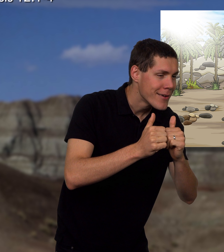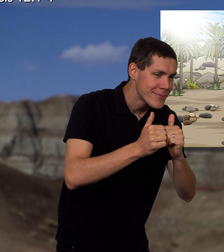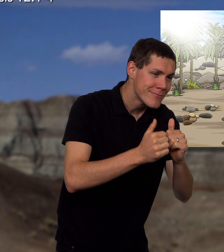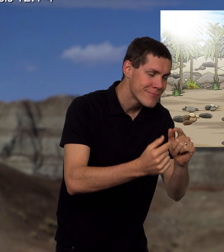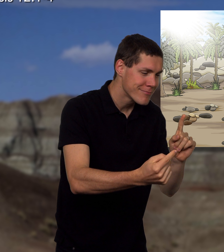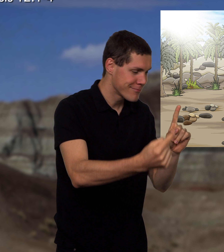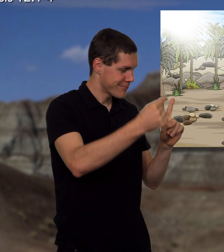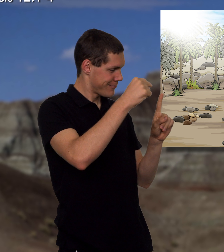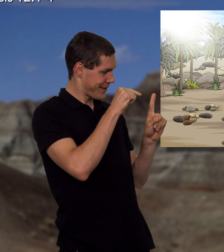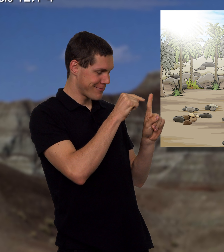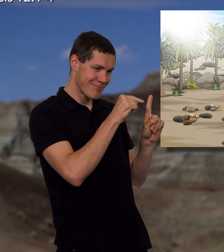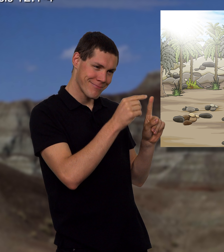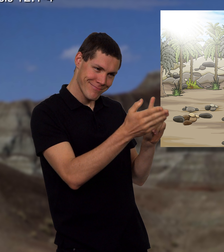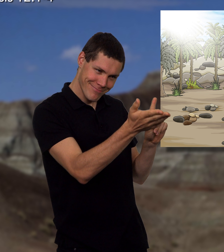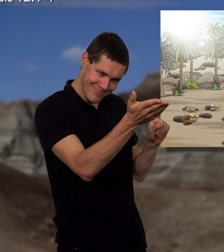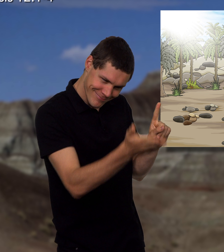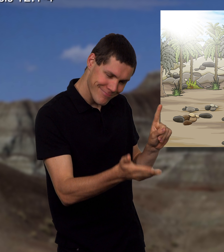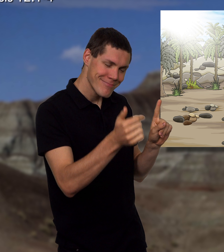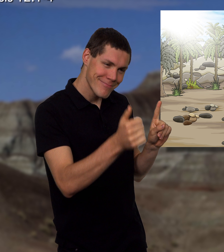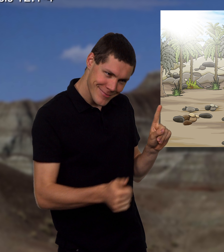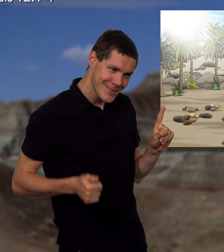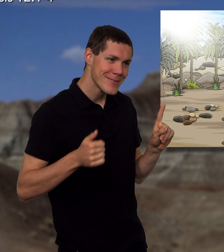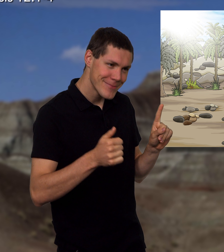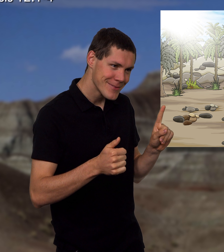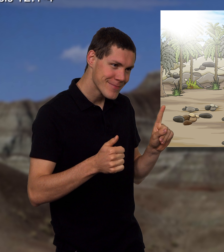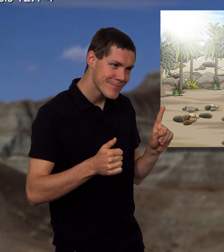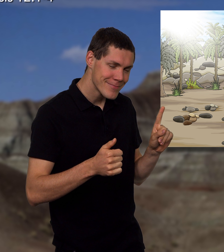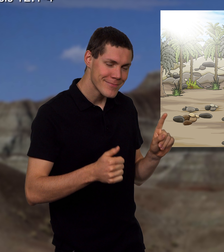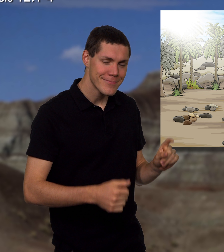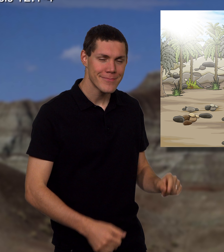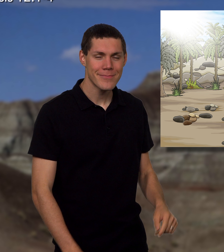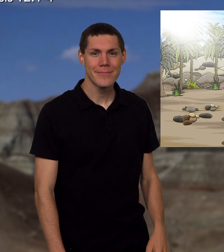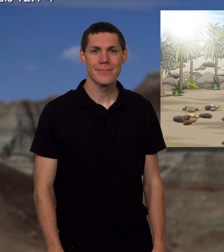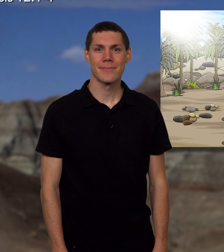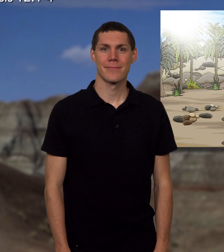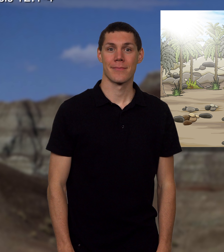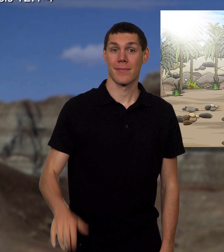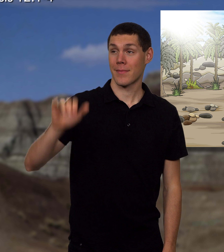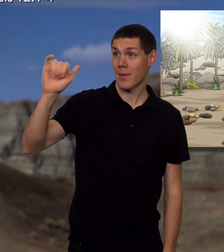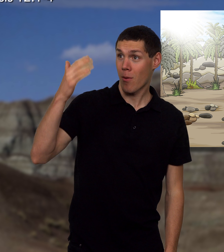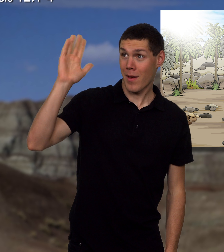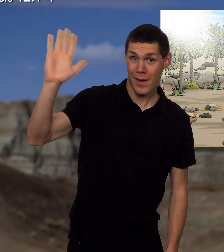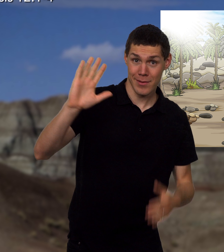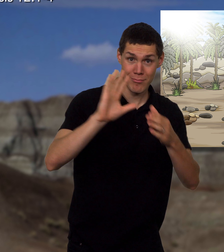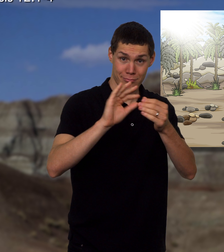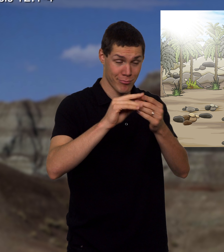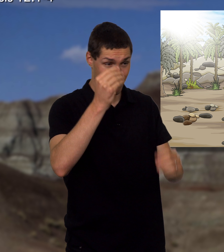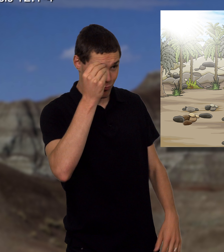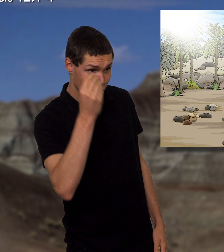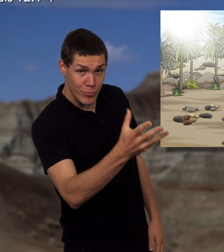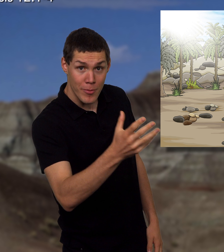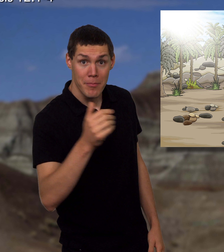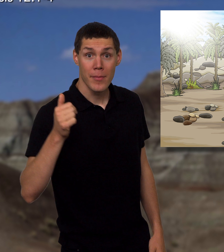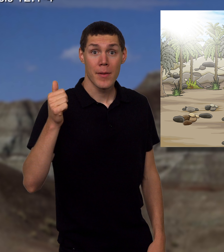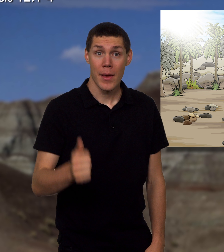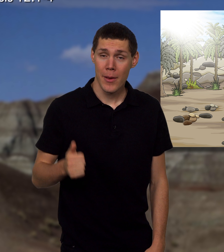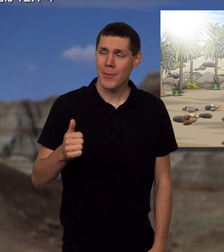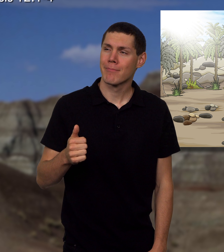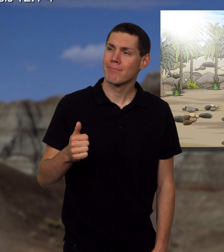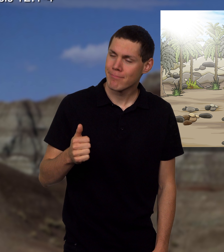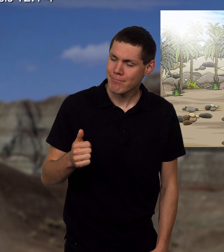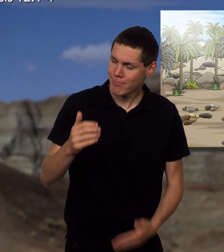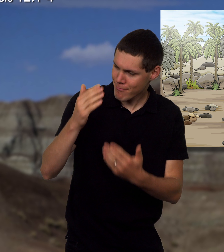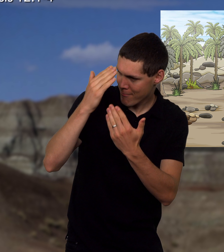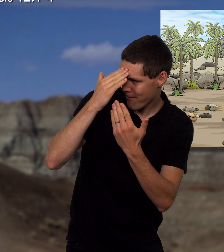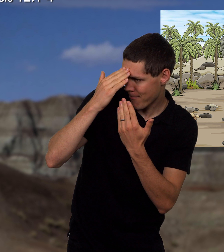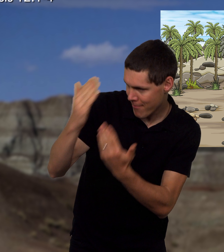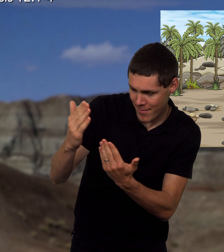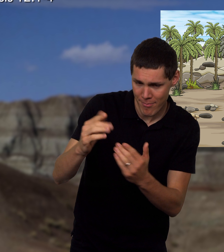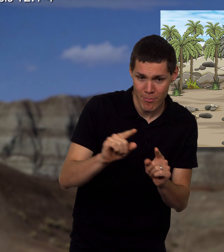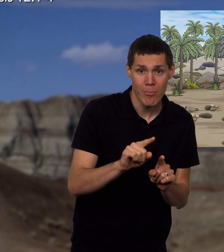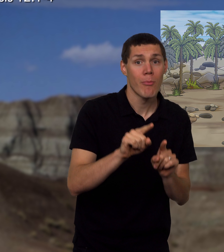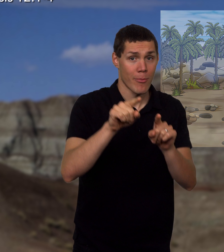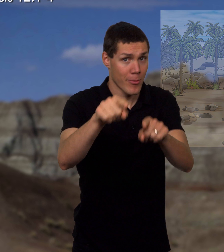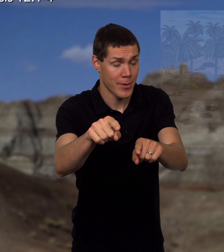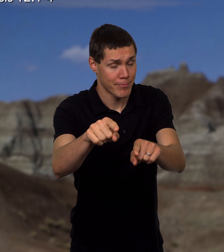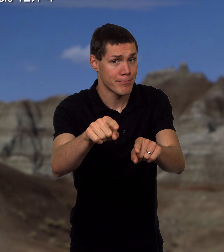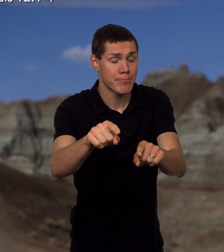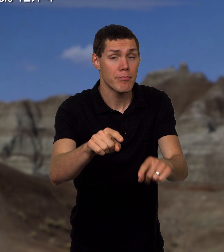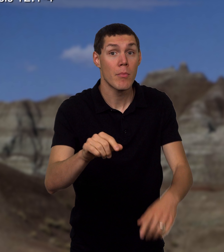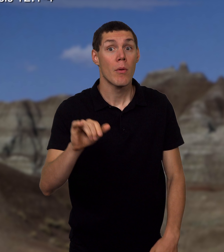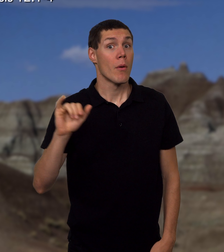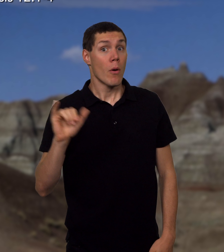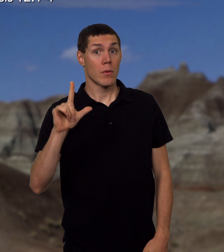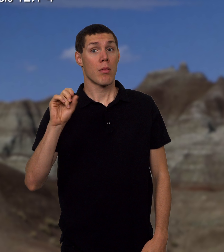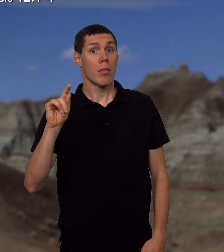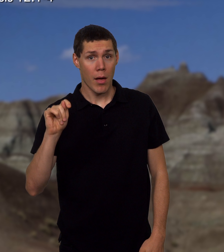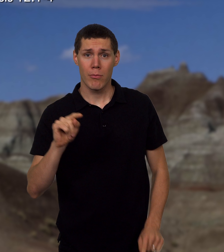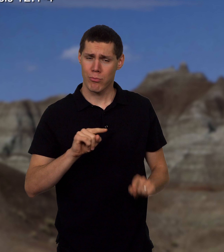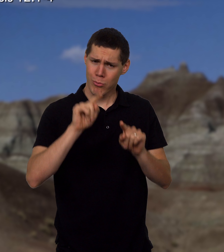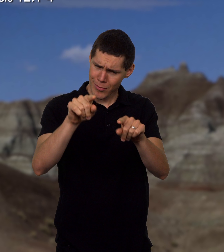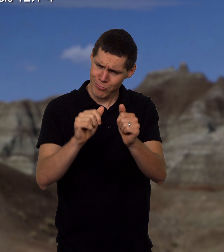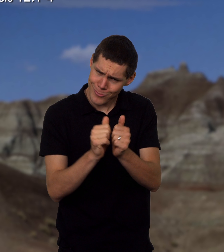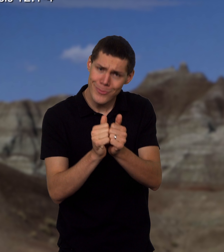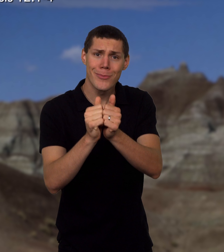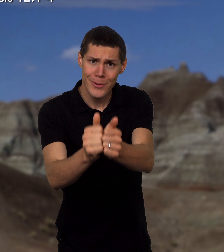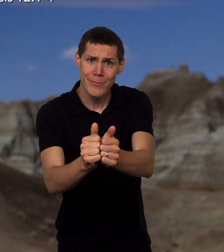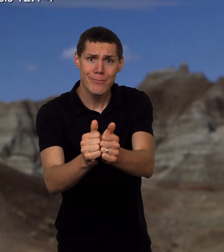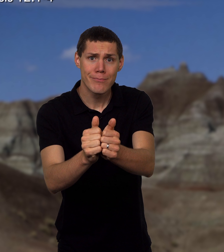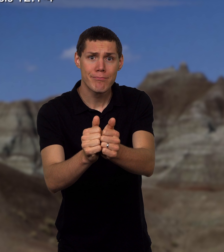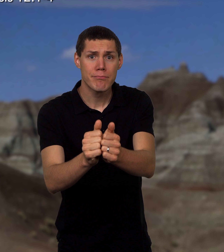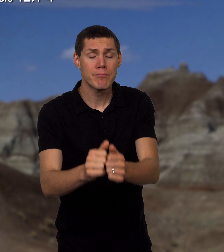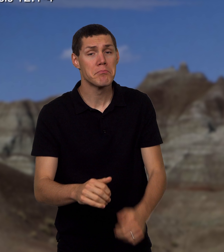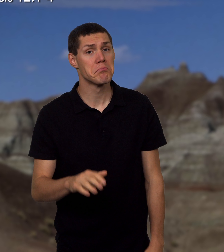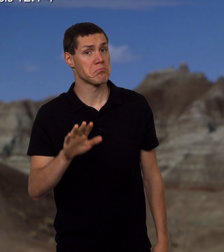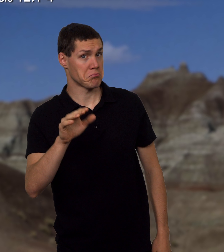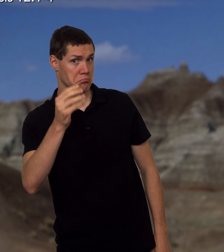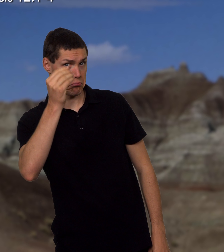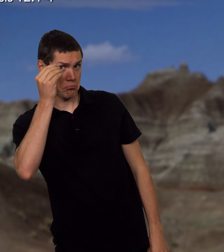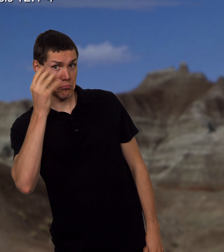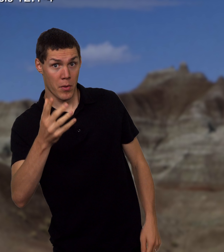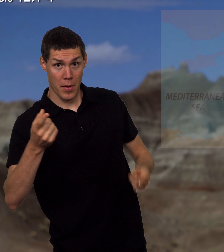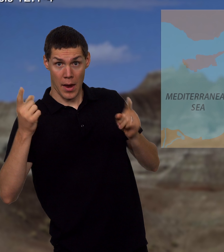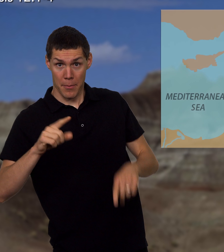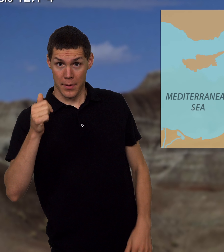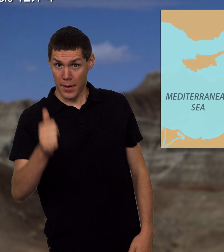So Abram departed, as the LORD had directed him, and Lot went with him.